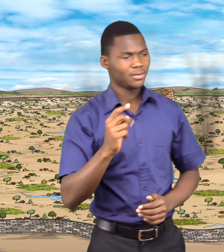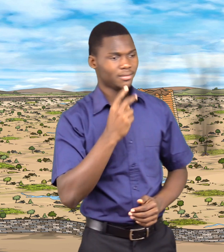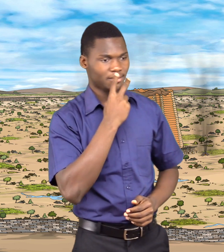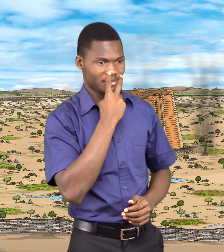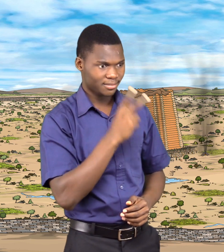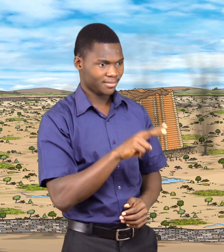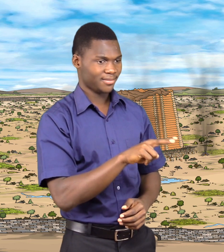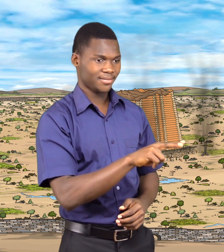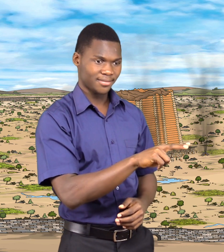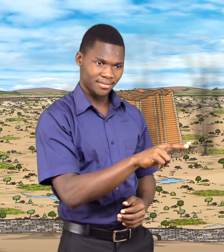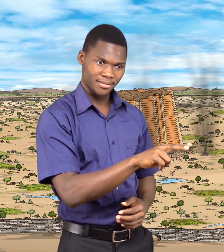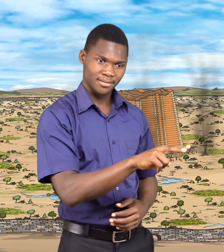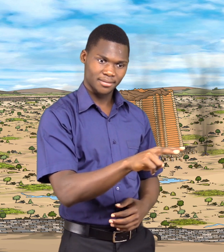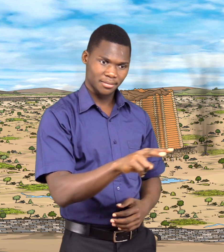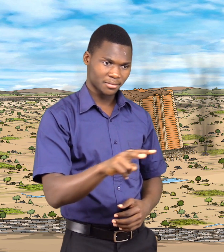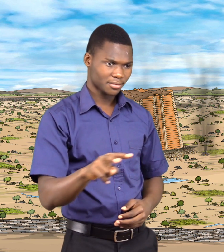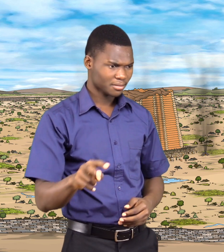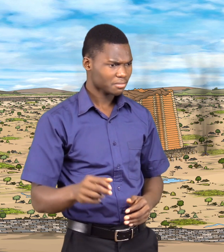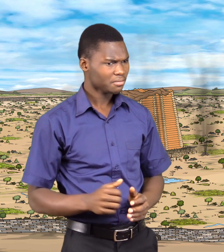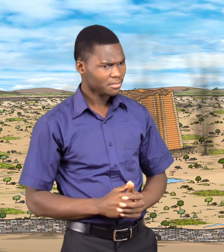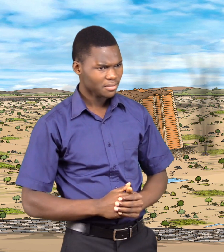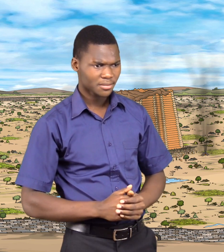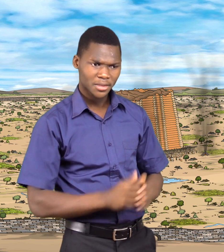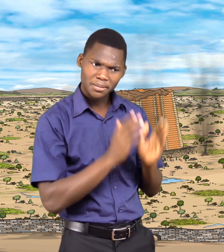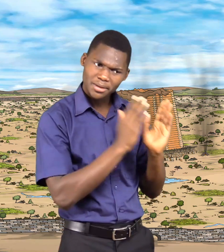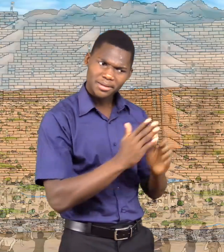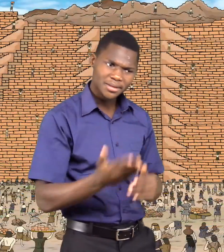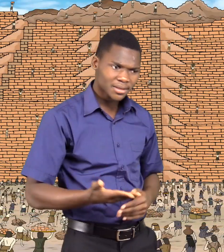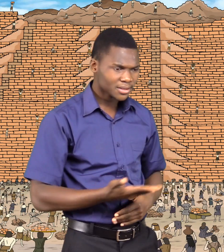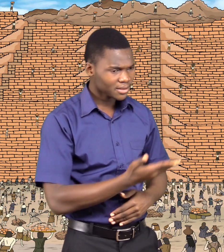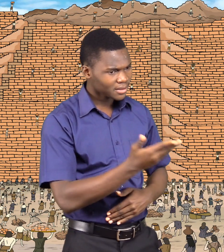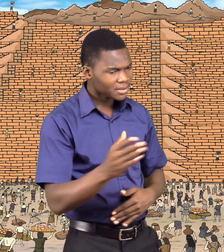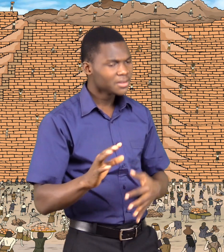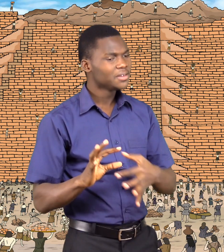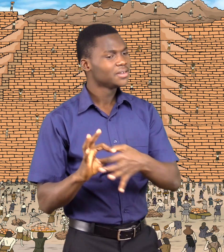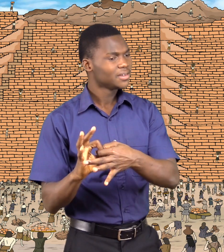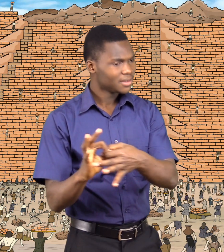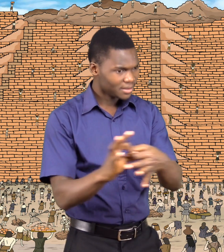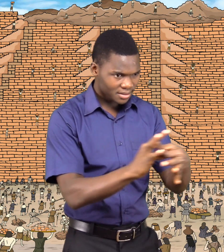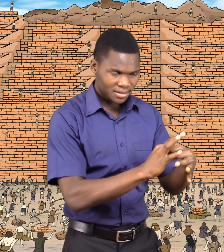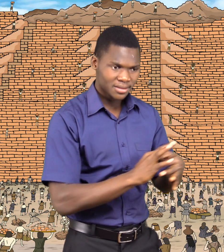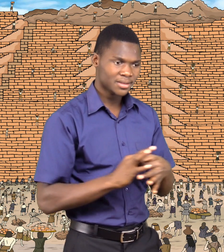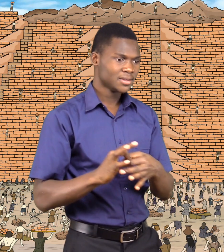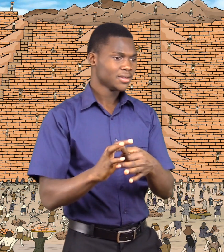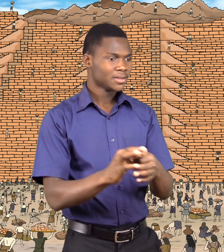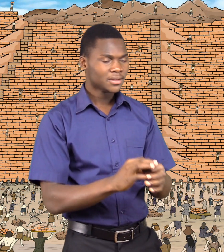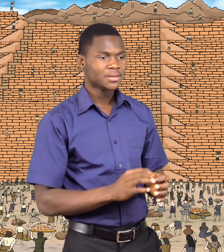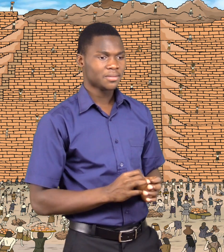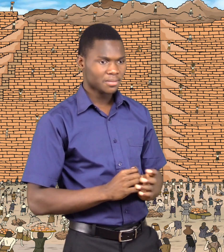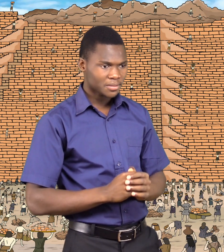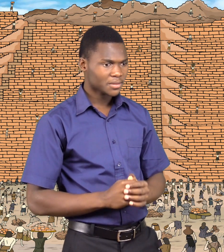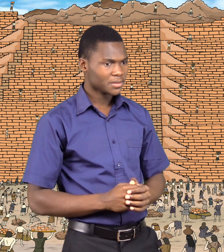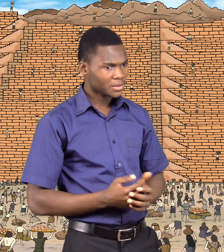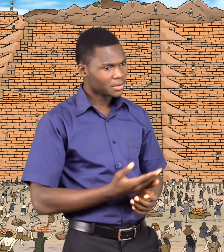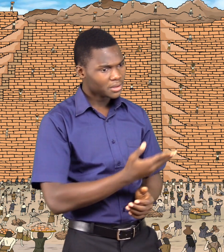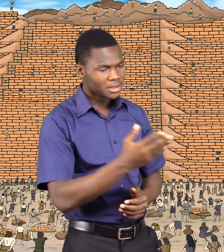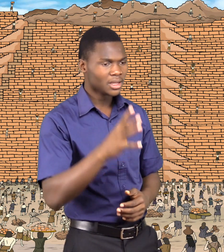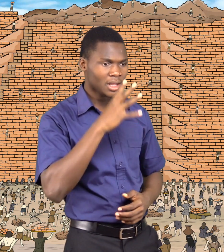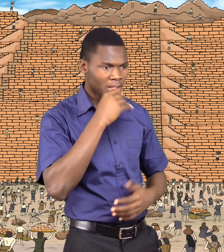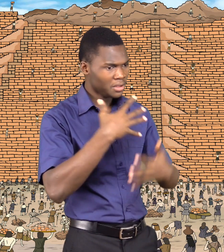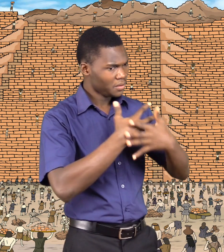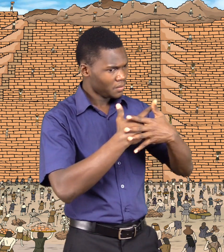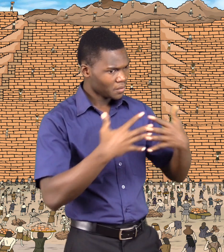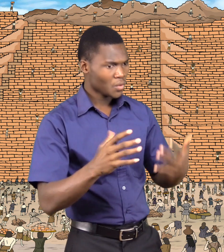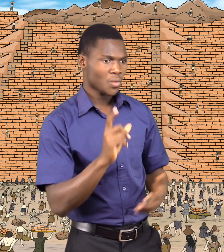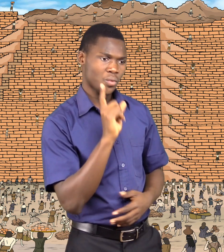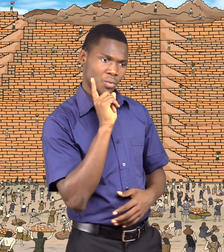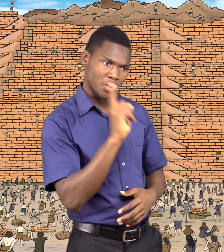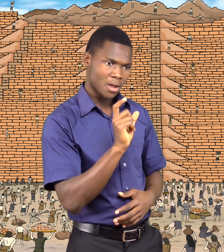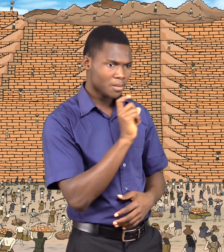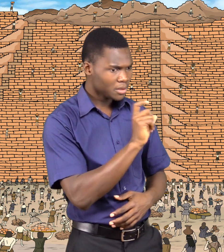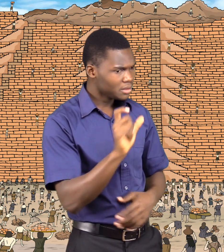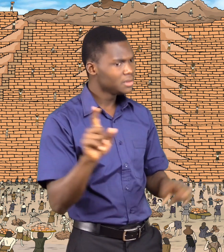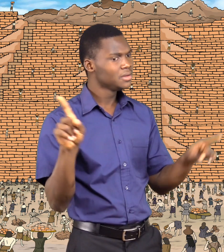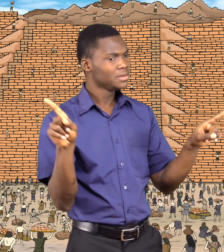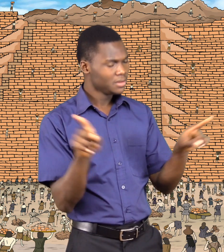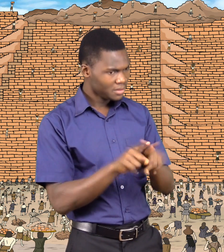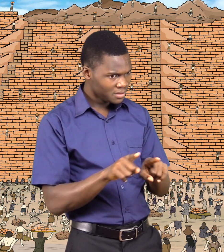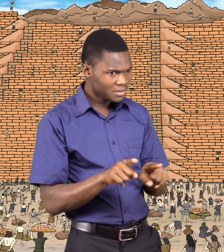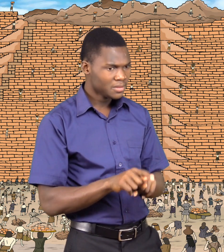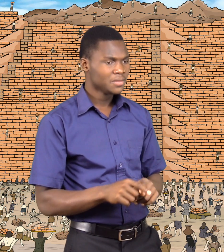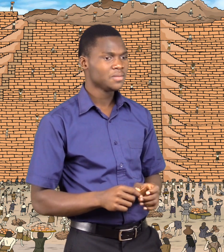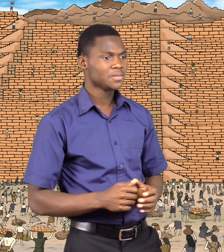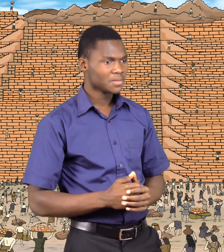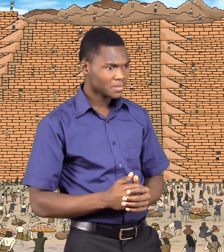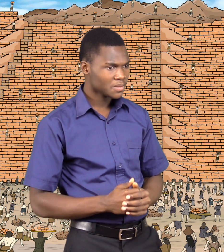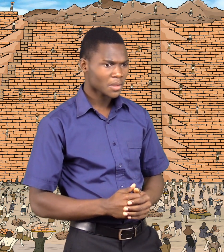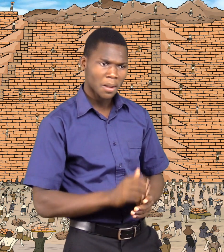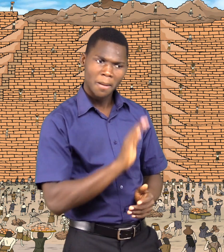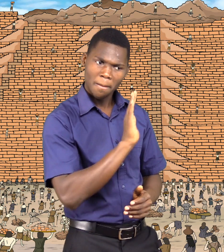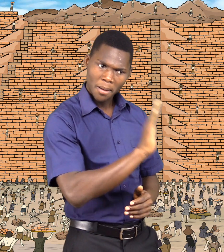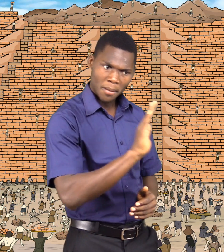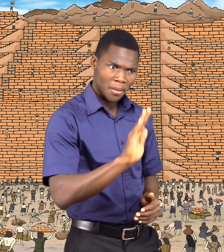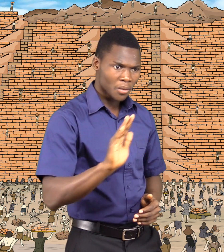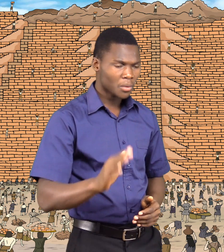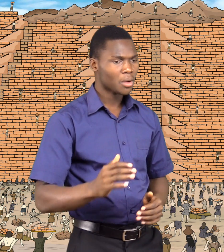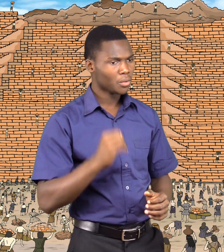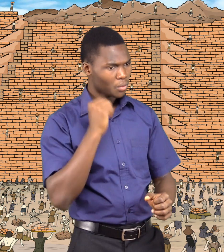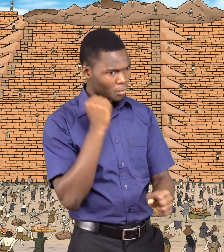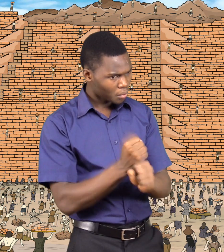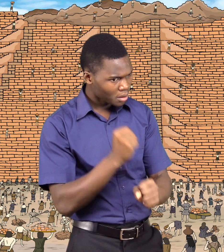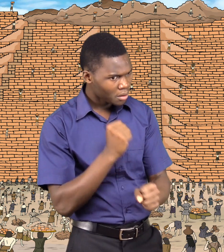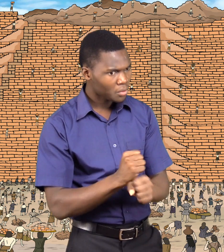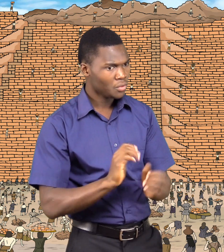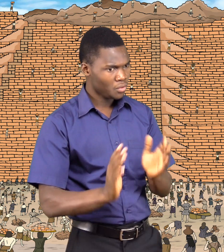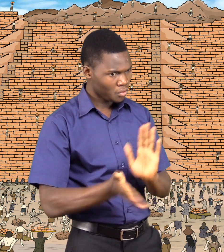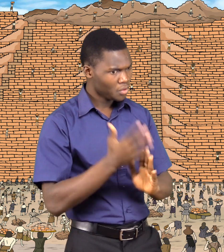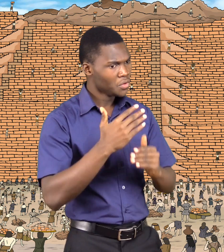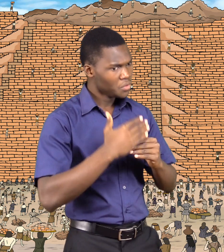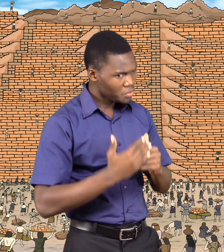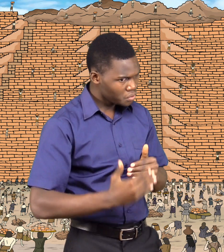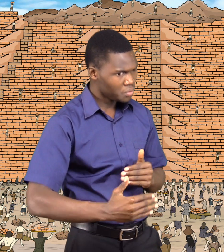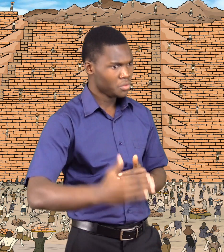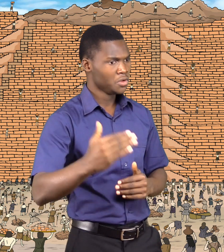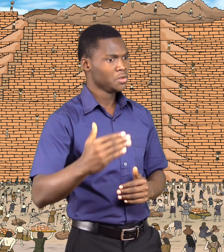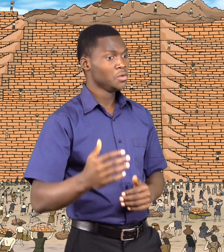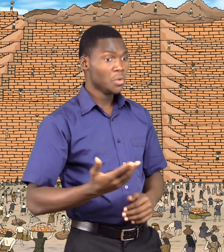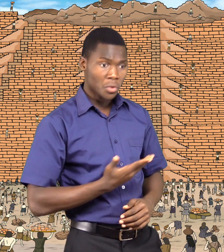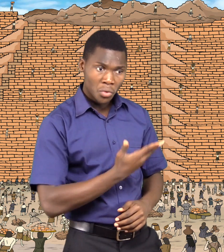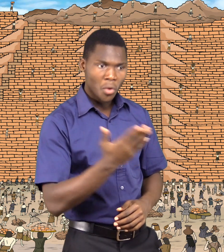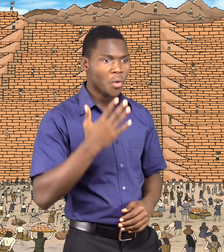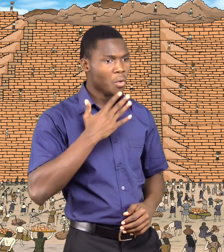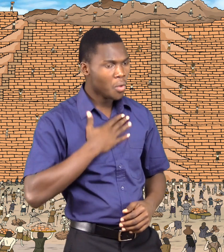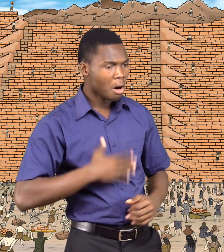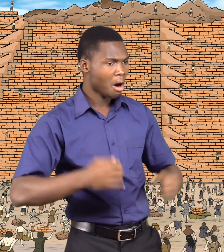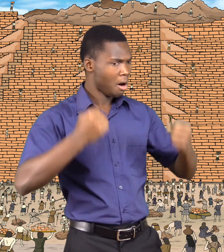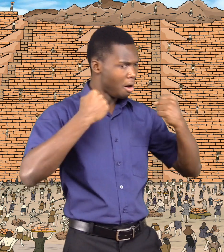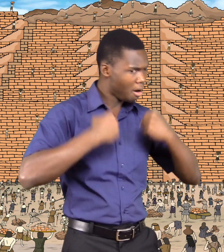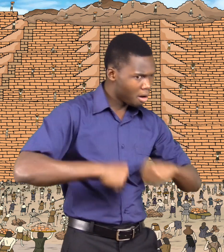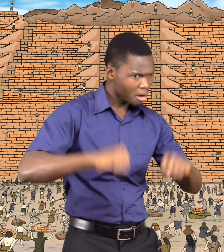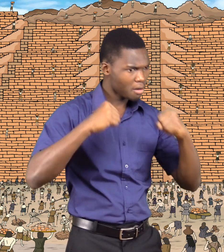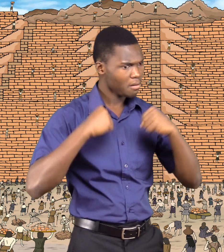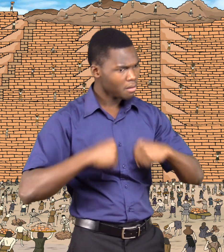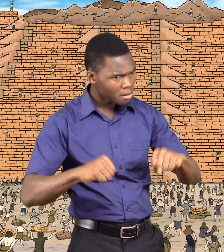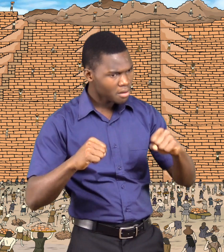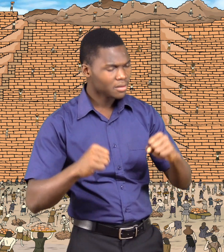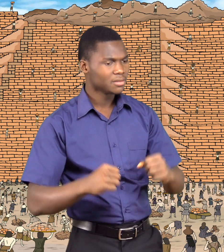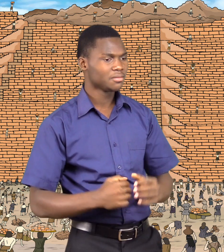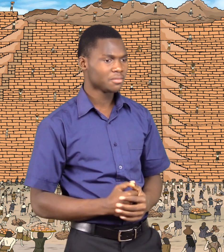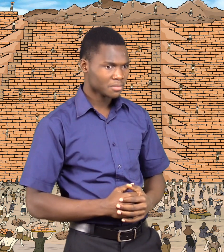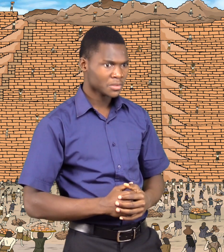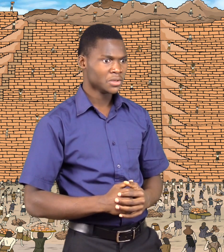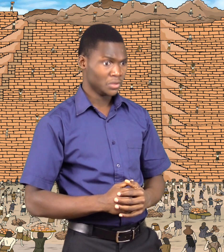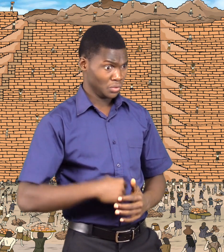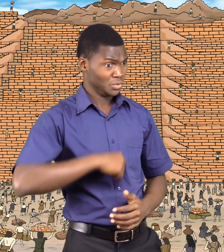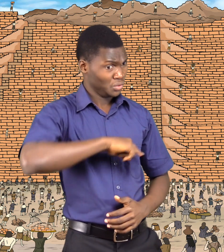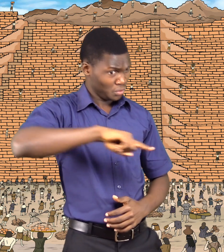Then the LORD came down to see the city and the tower that the sons of men were building.